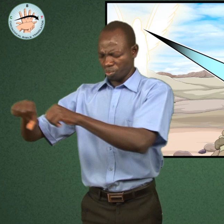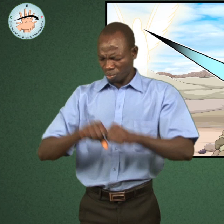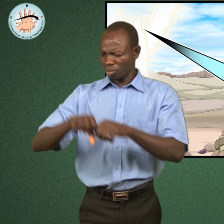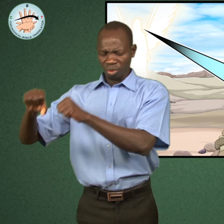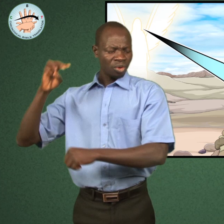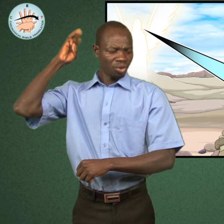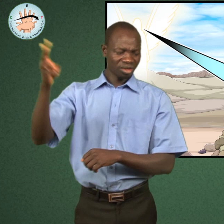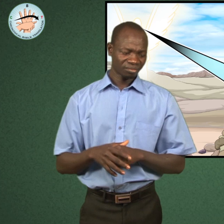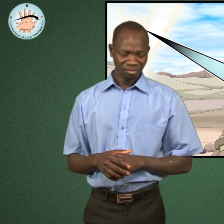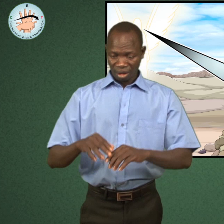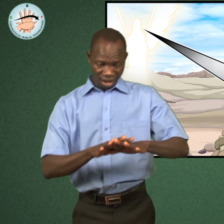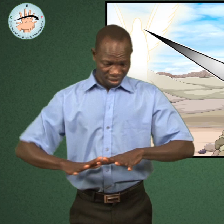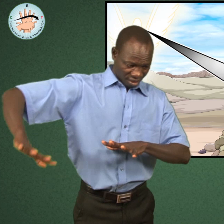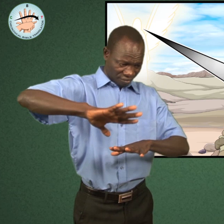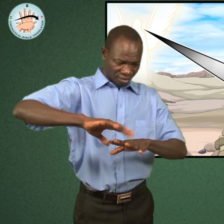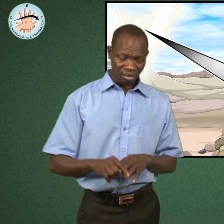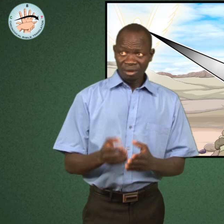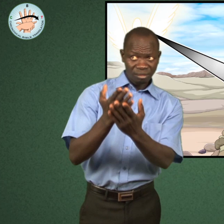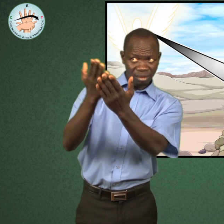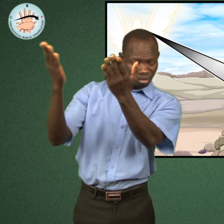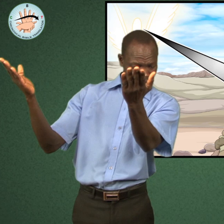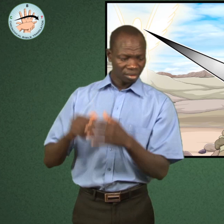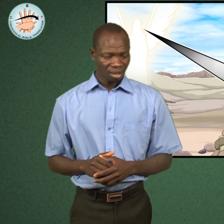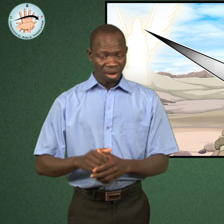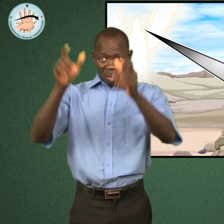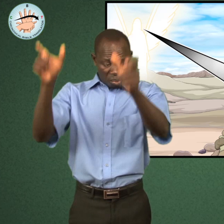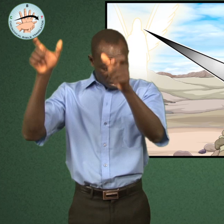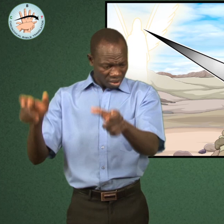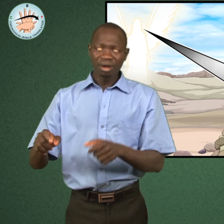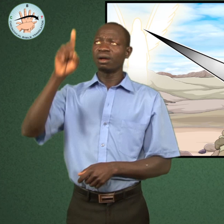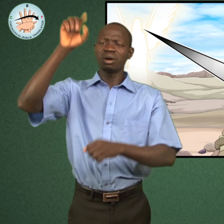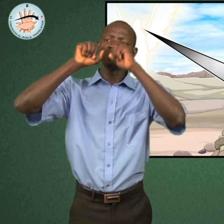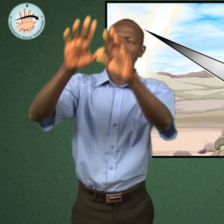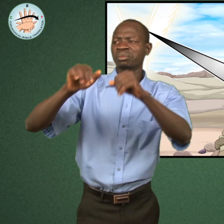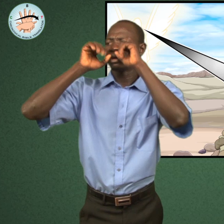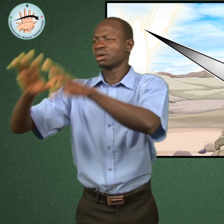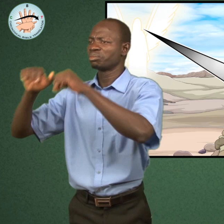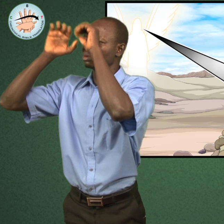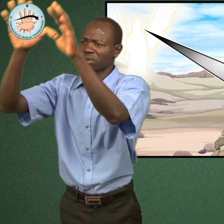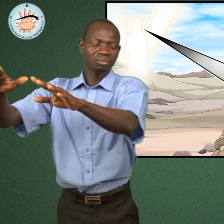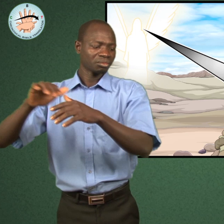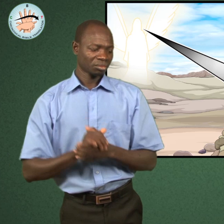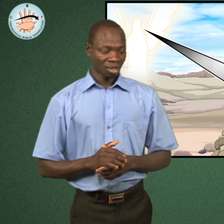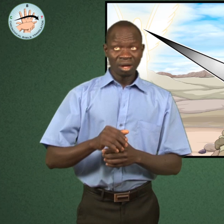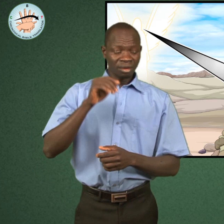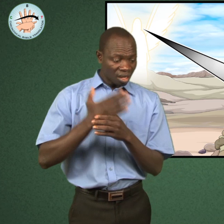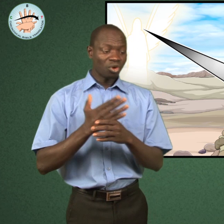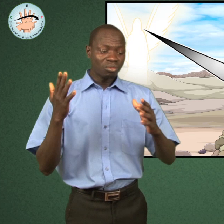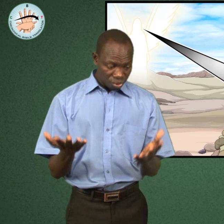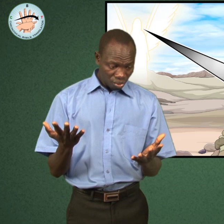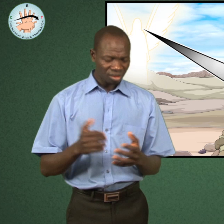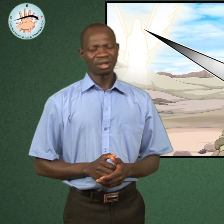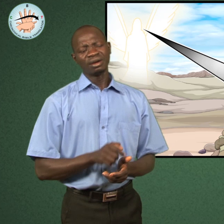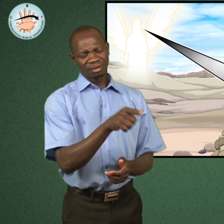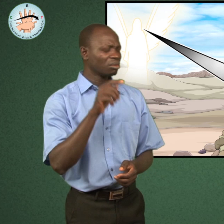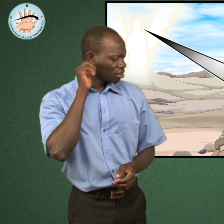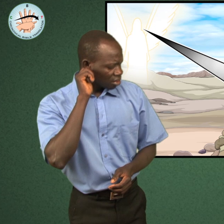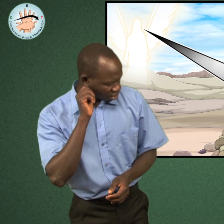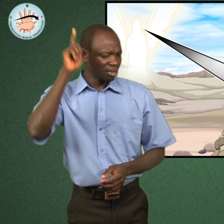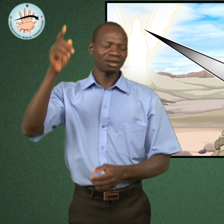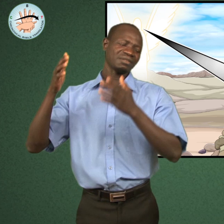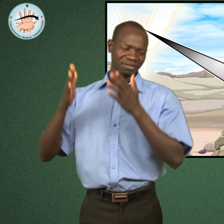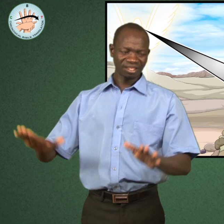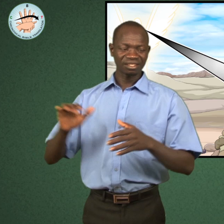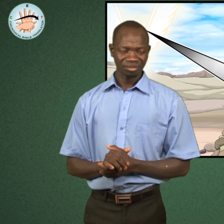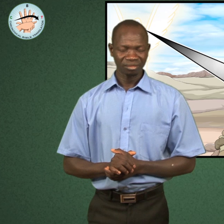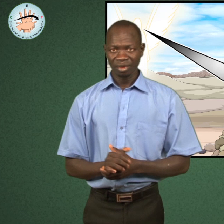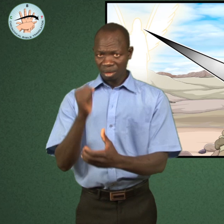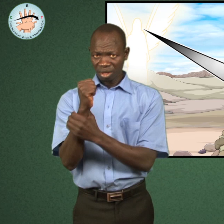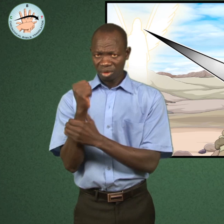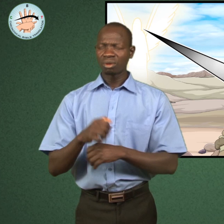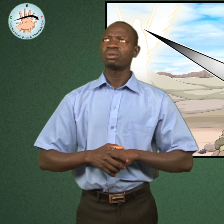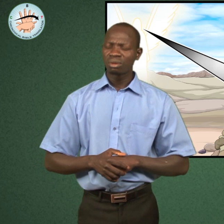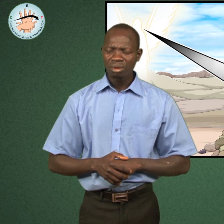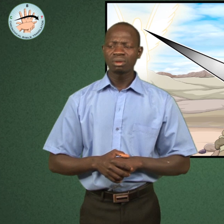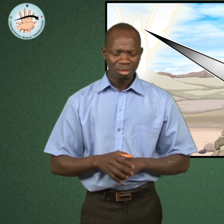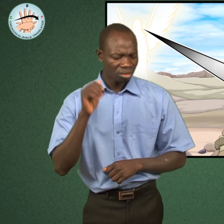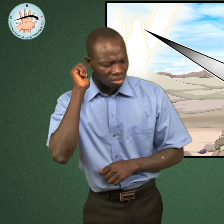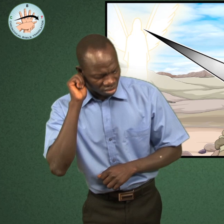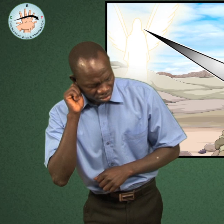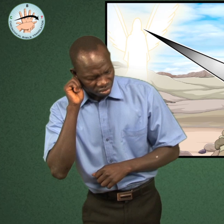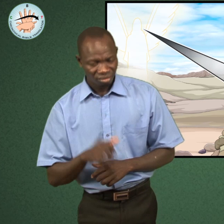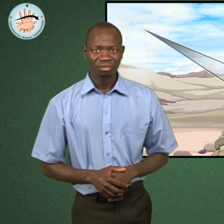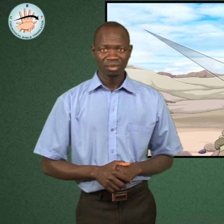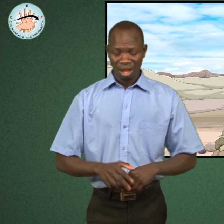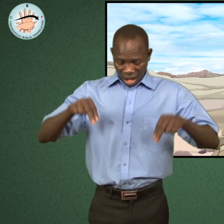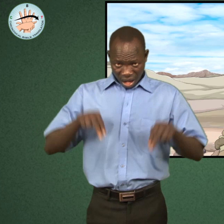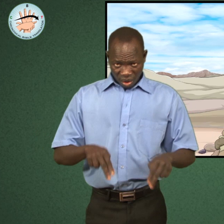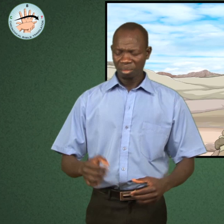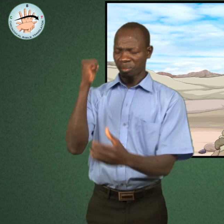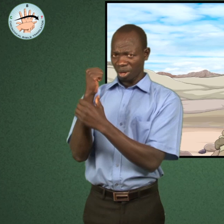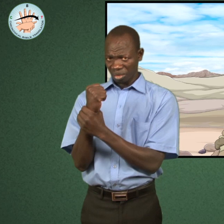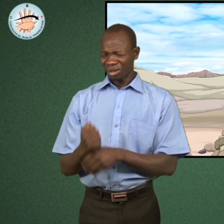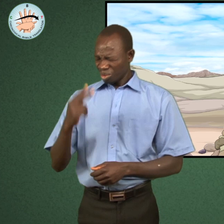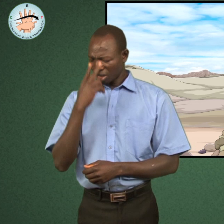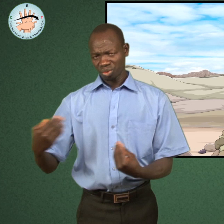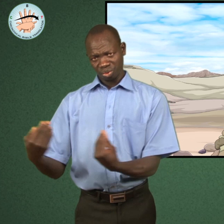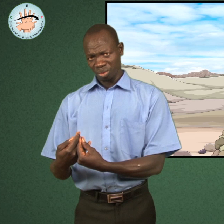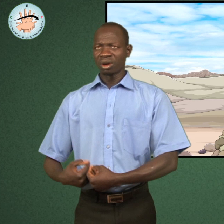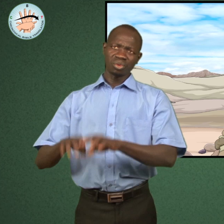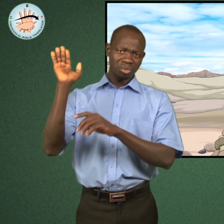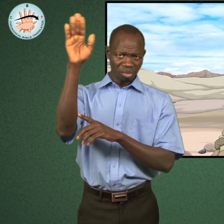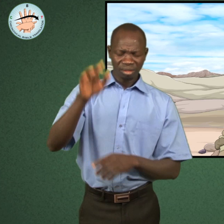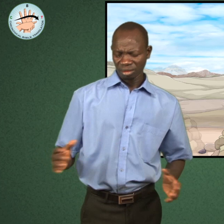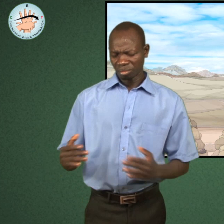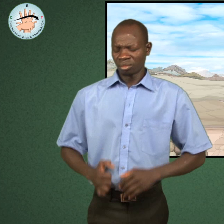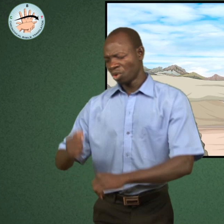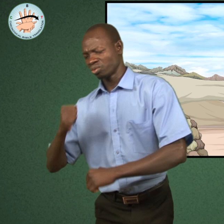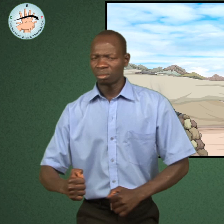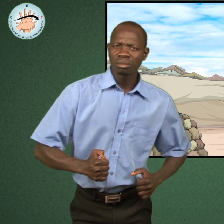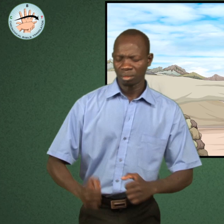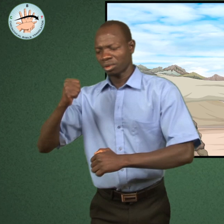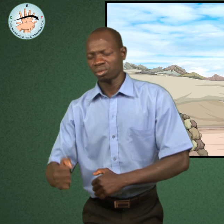And through your offspring all nations of the earth will be blessed, because you have obeyed My voice.”